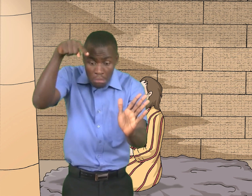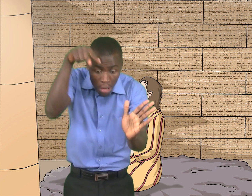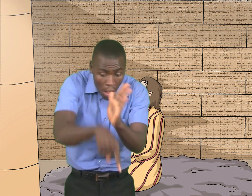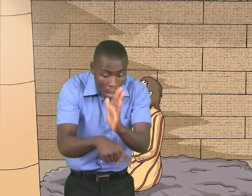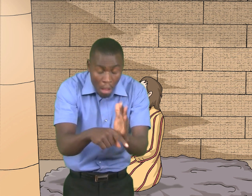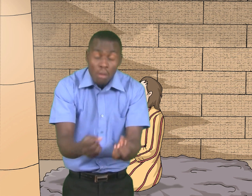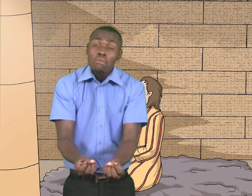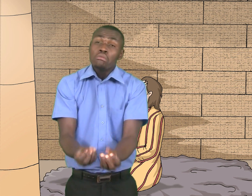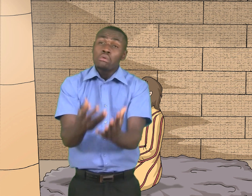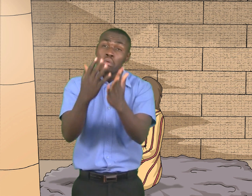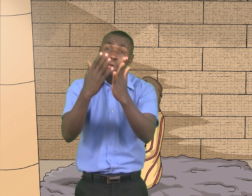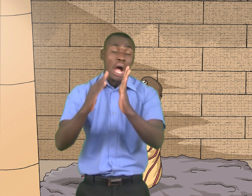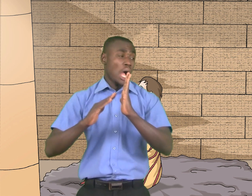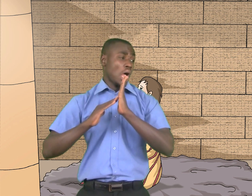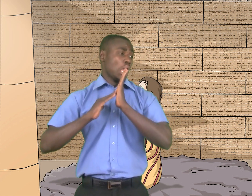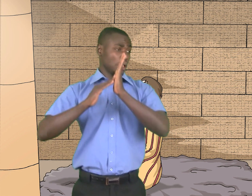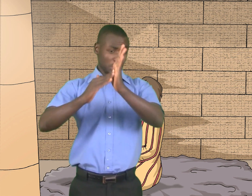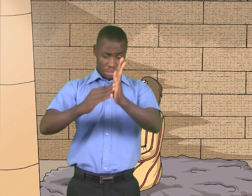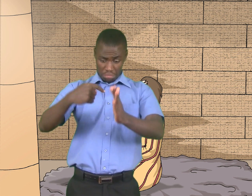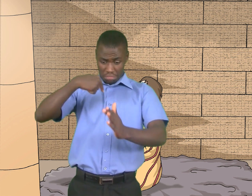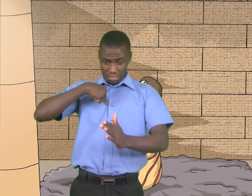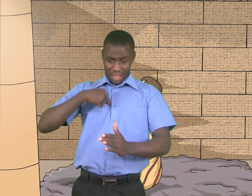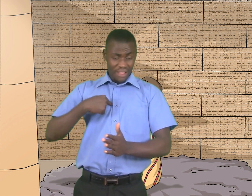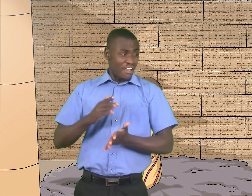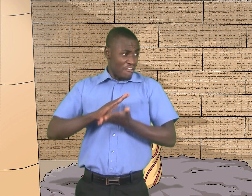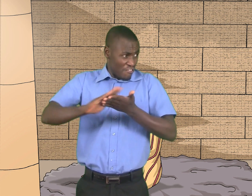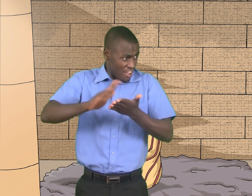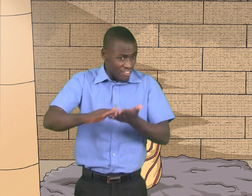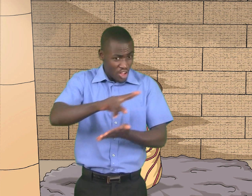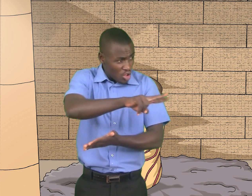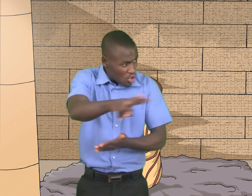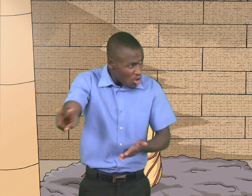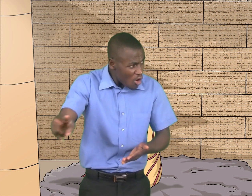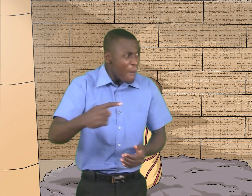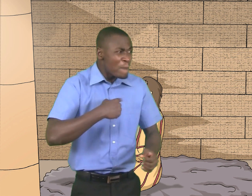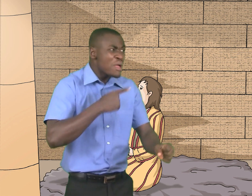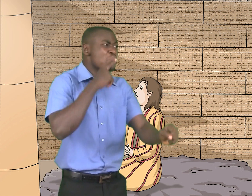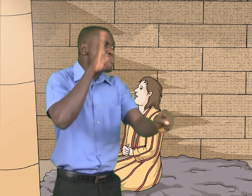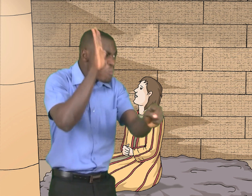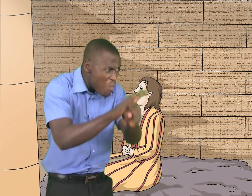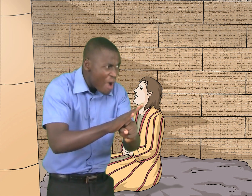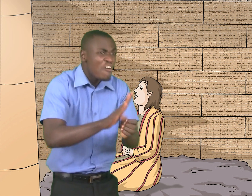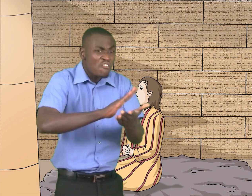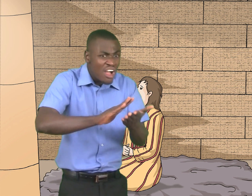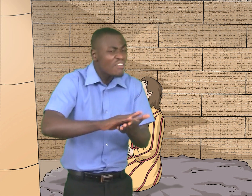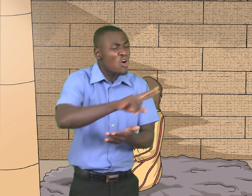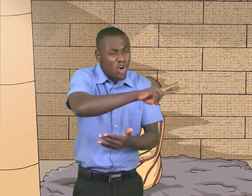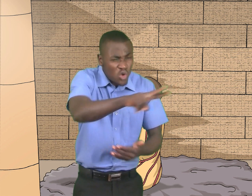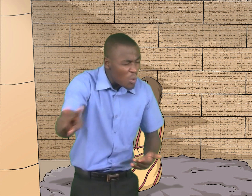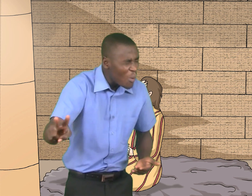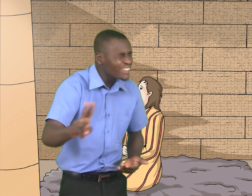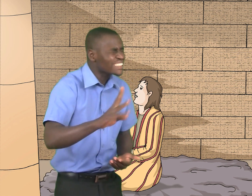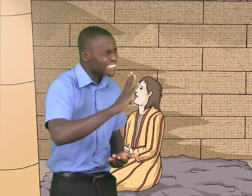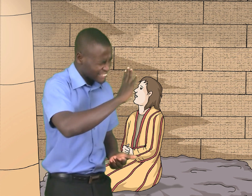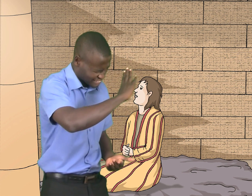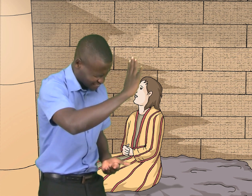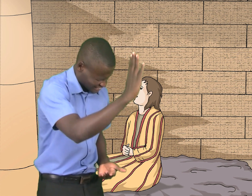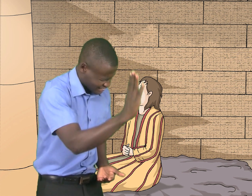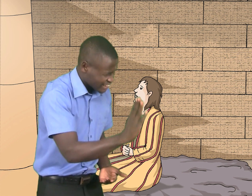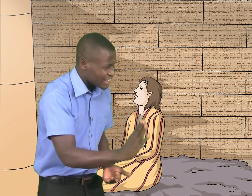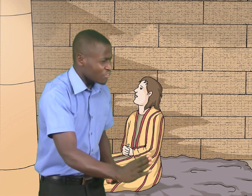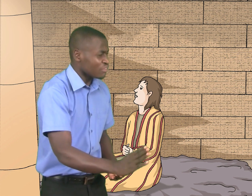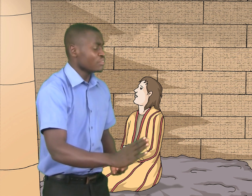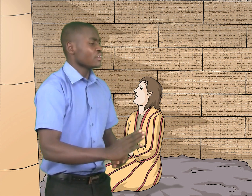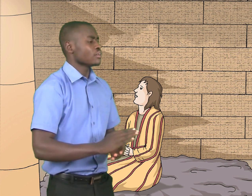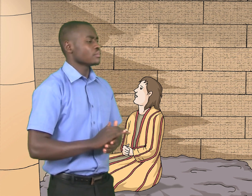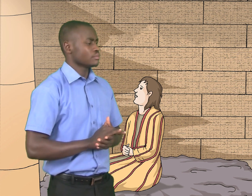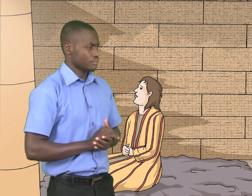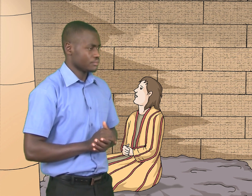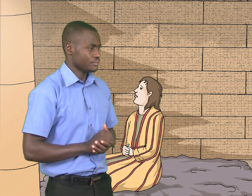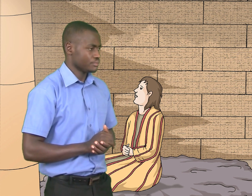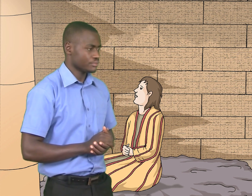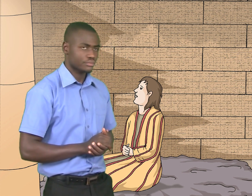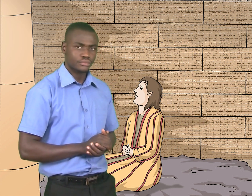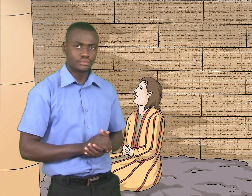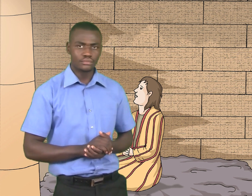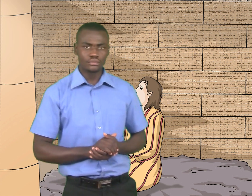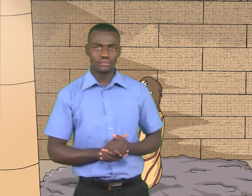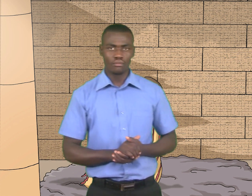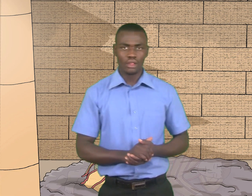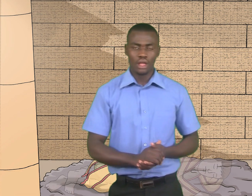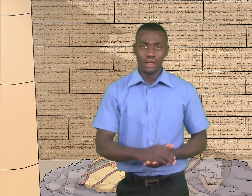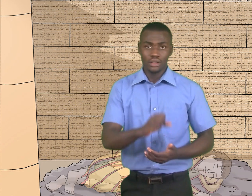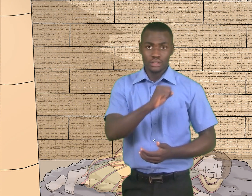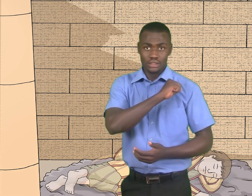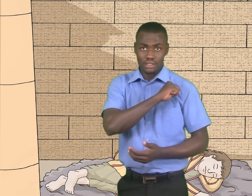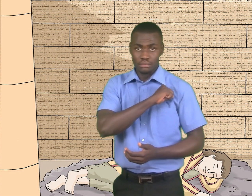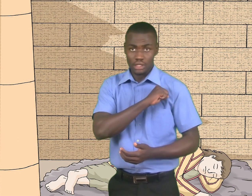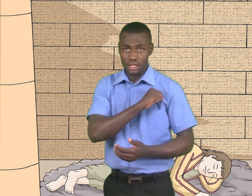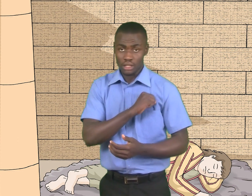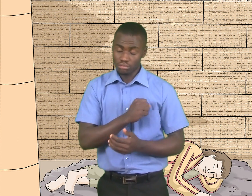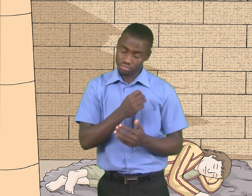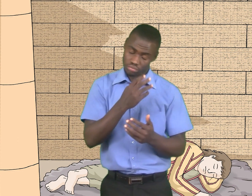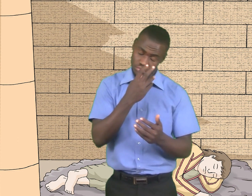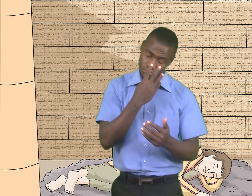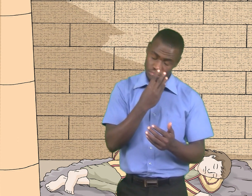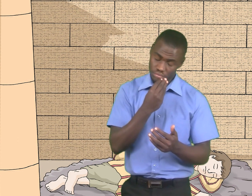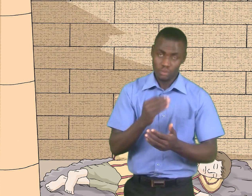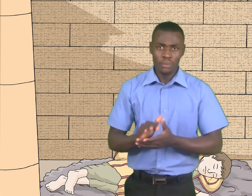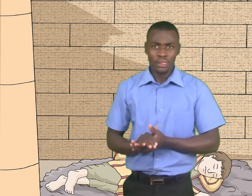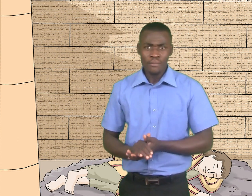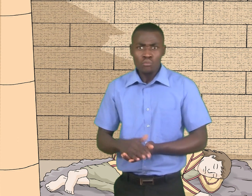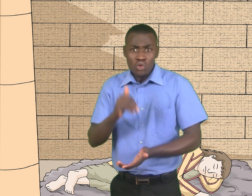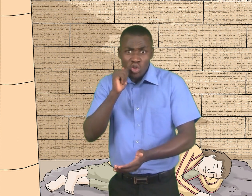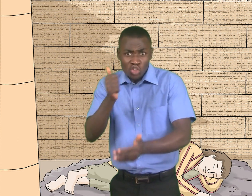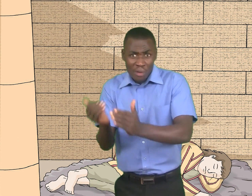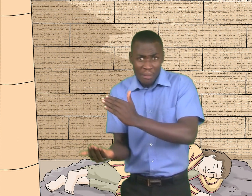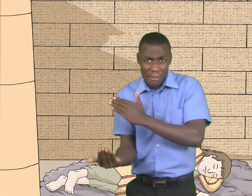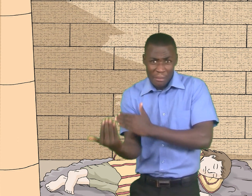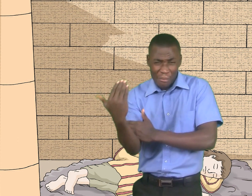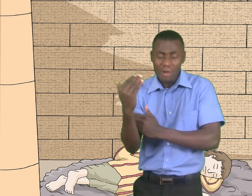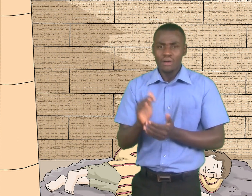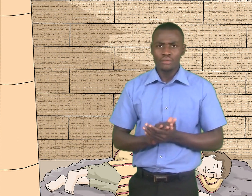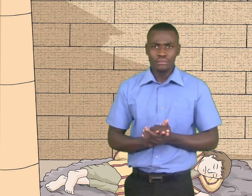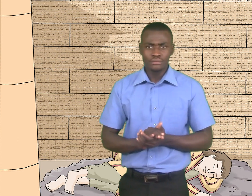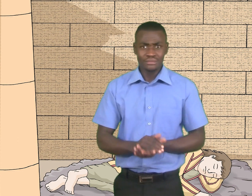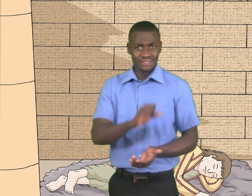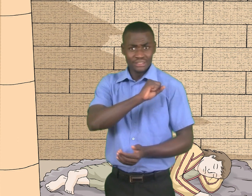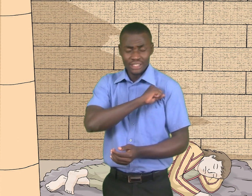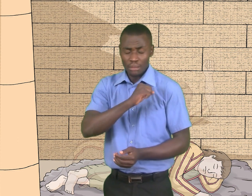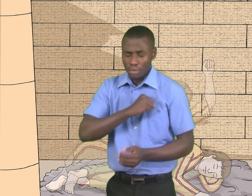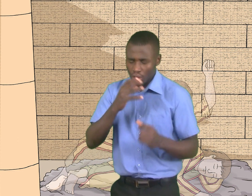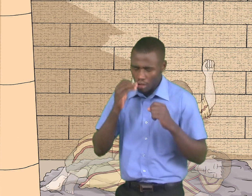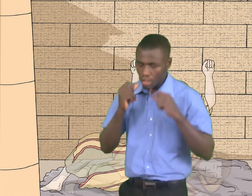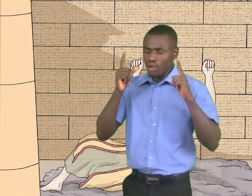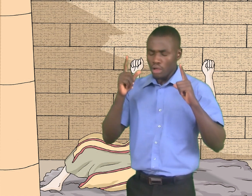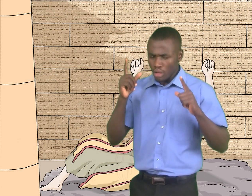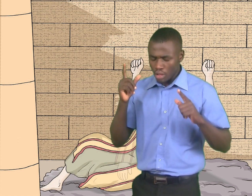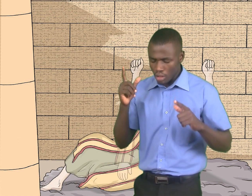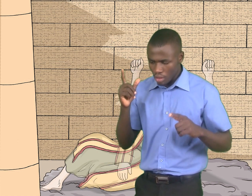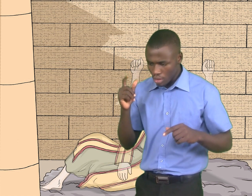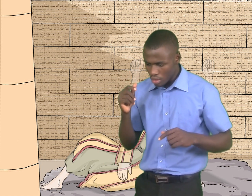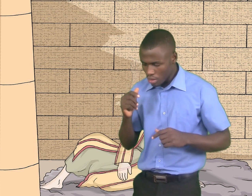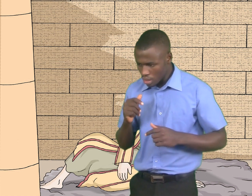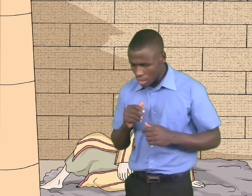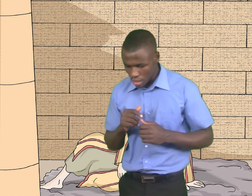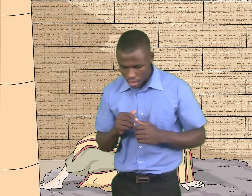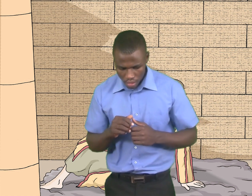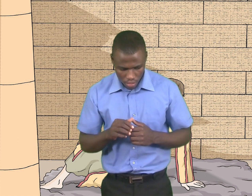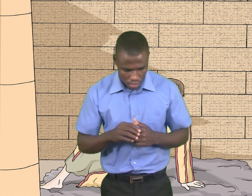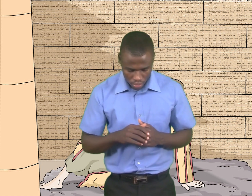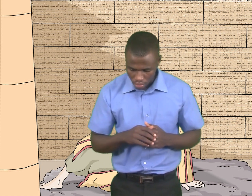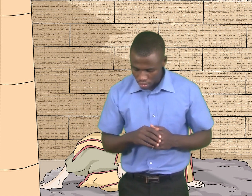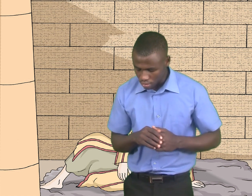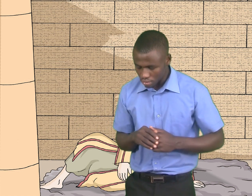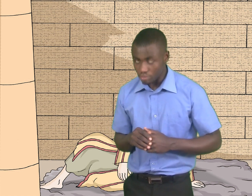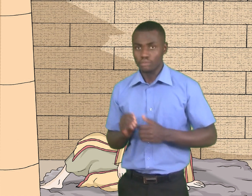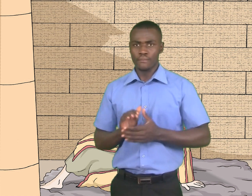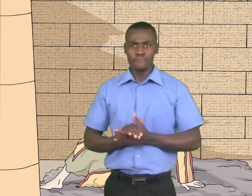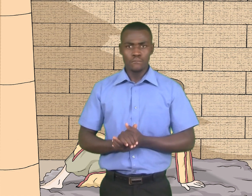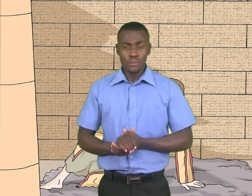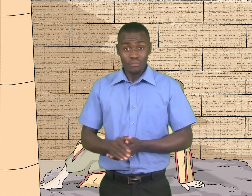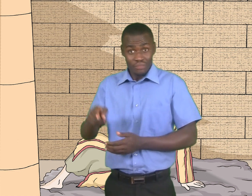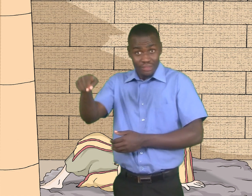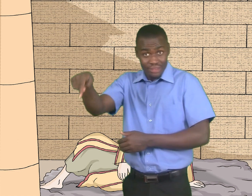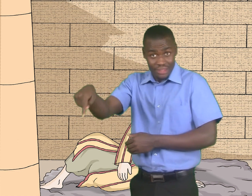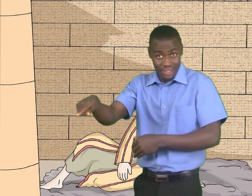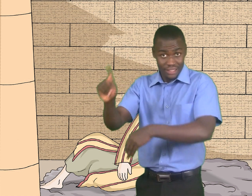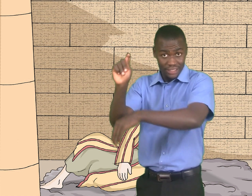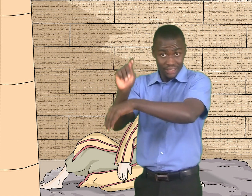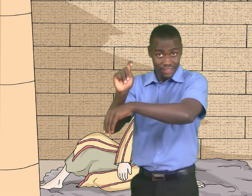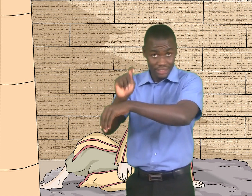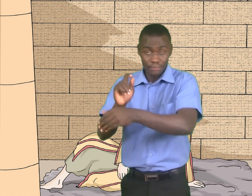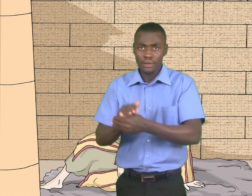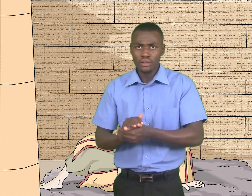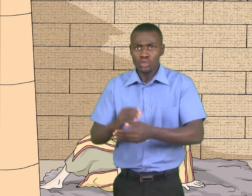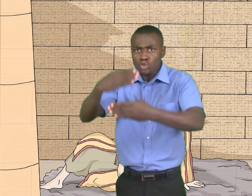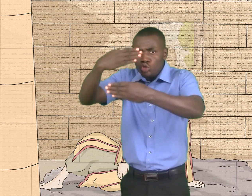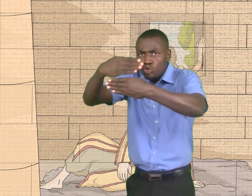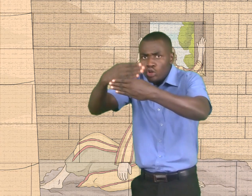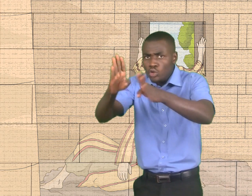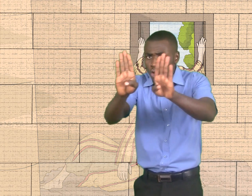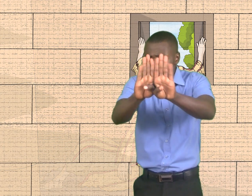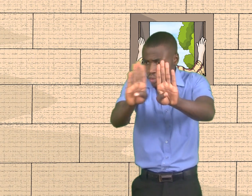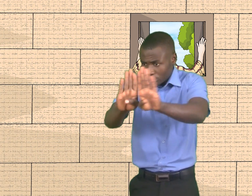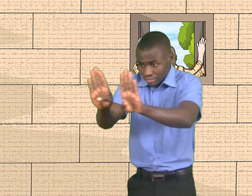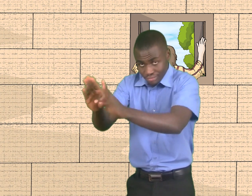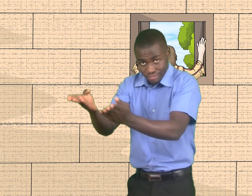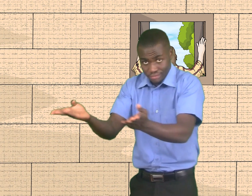Therefore I have sworn to the house of Eli, ‘The iniquity of Eli’s house shall never be atoned for by sacrifice or offering.’” Samuel lay down until the morning;